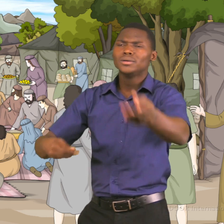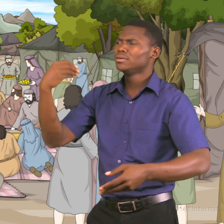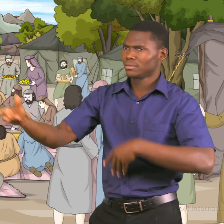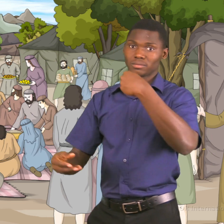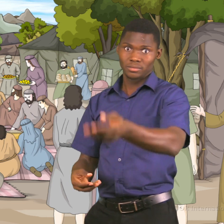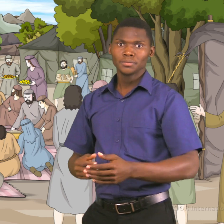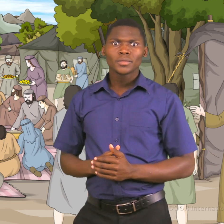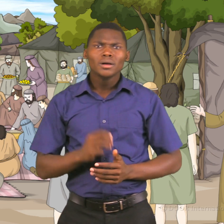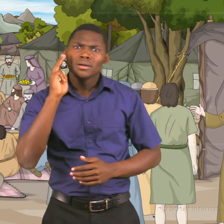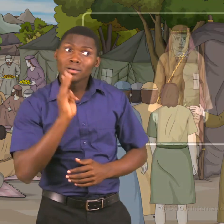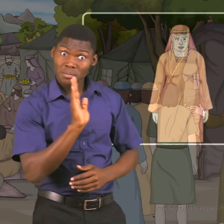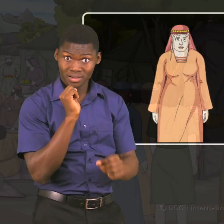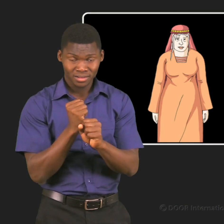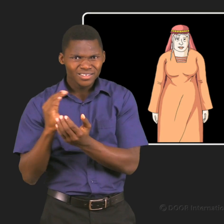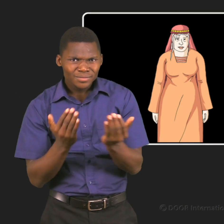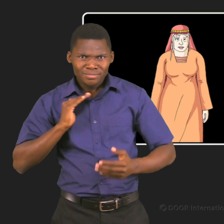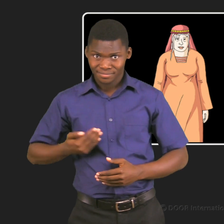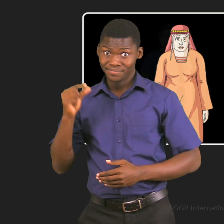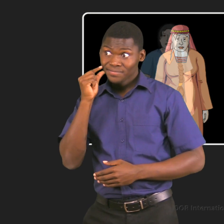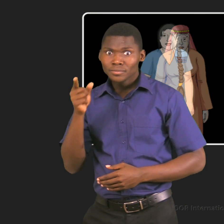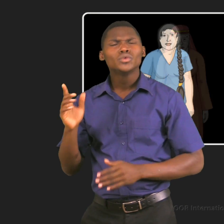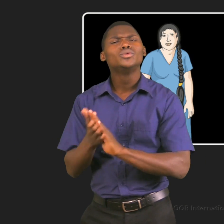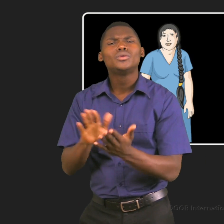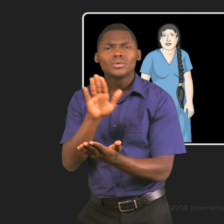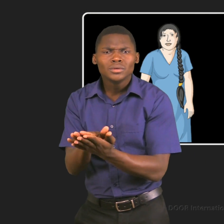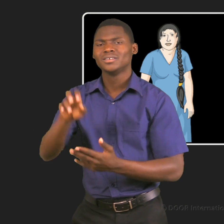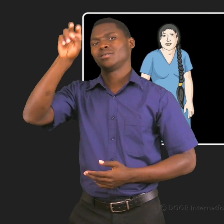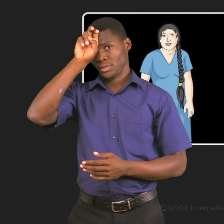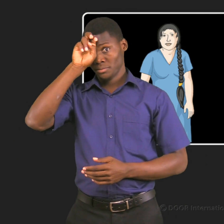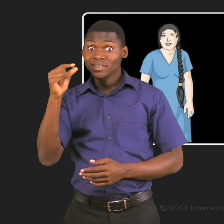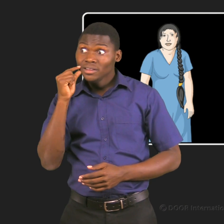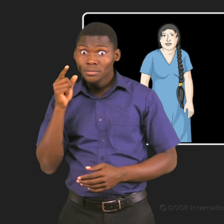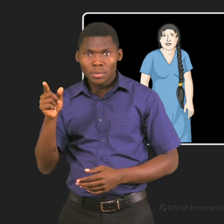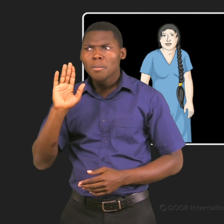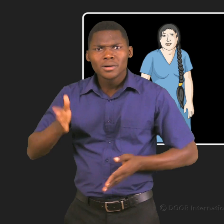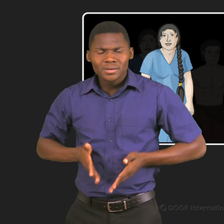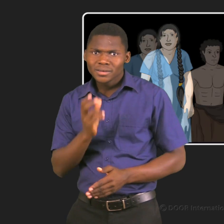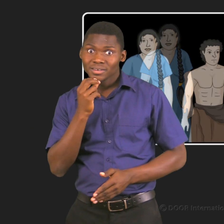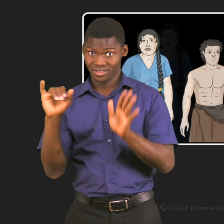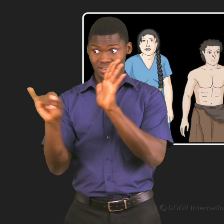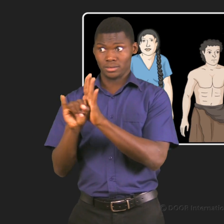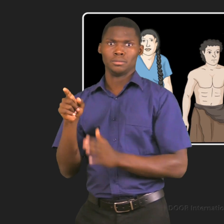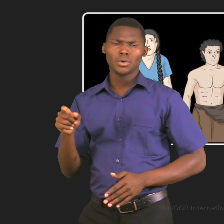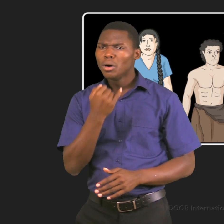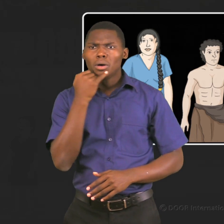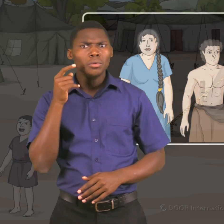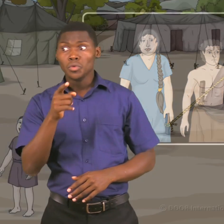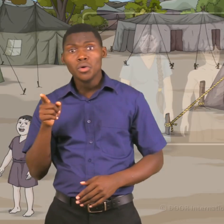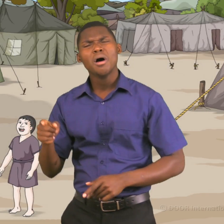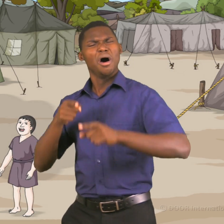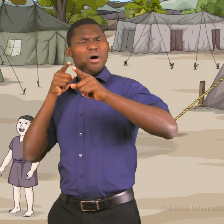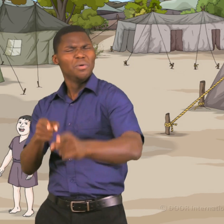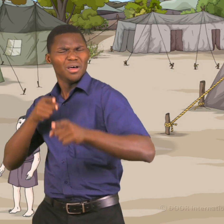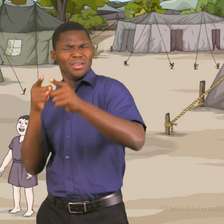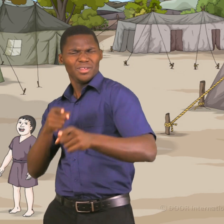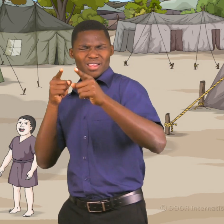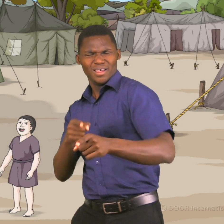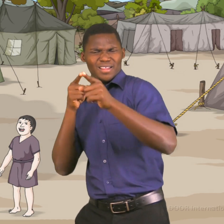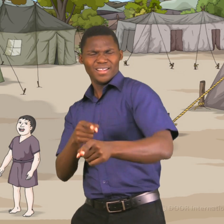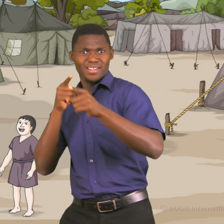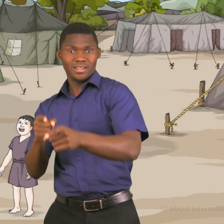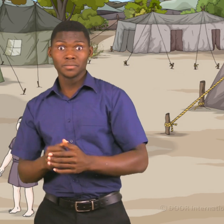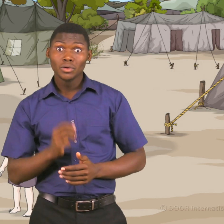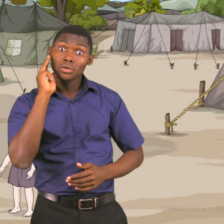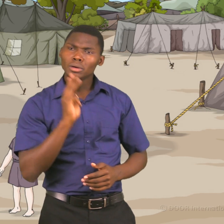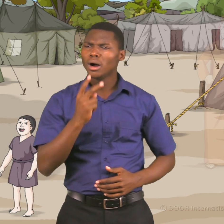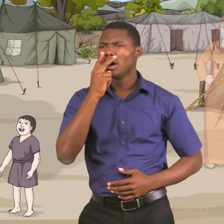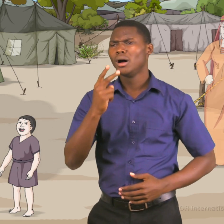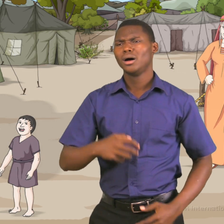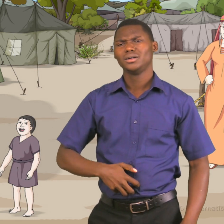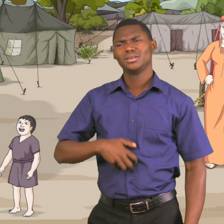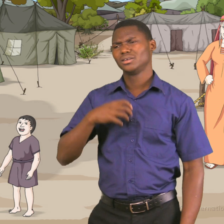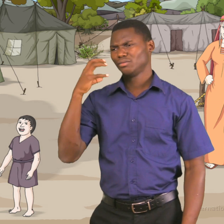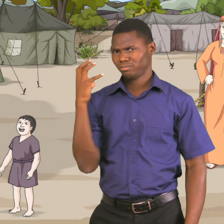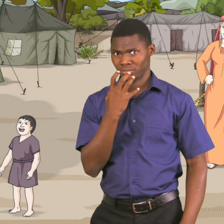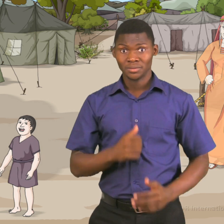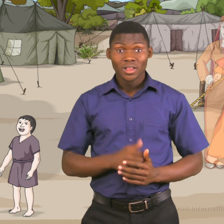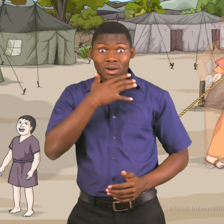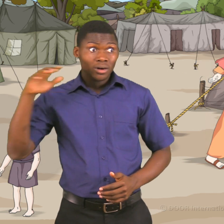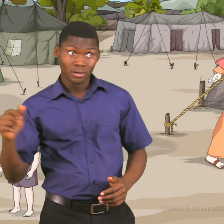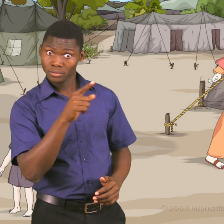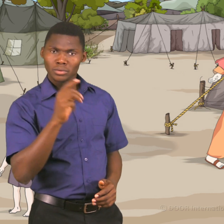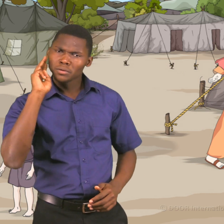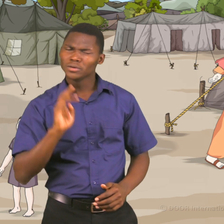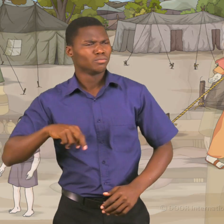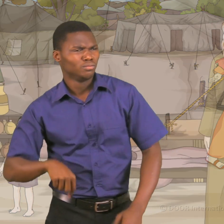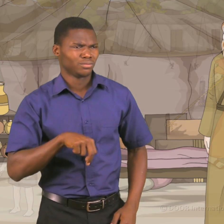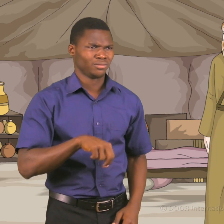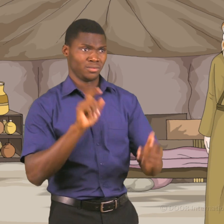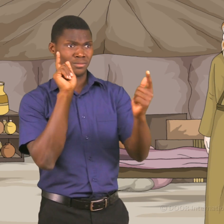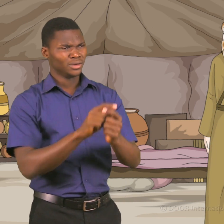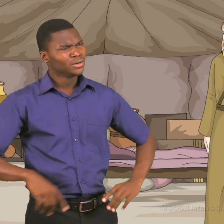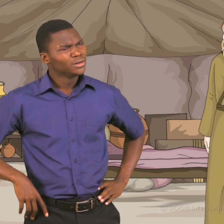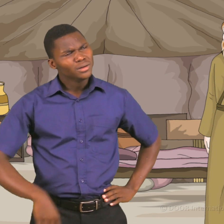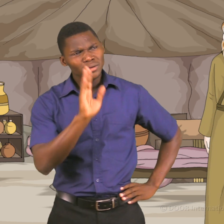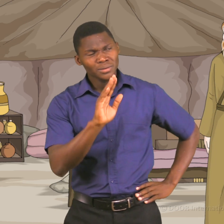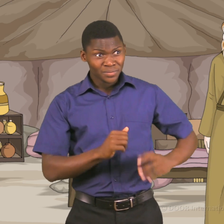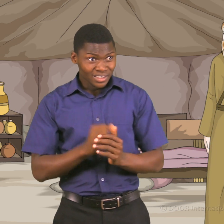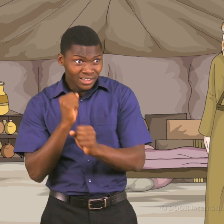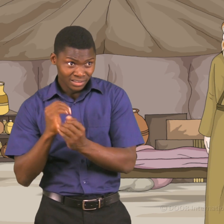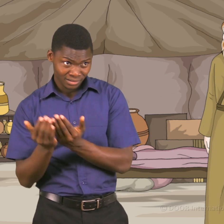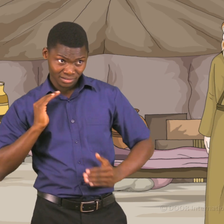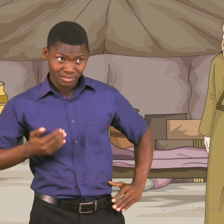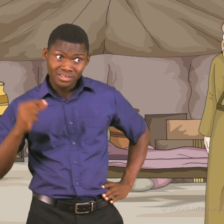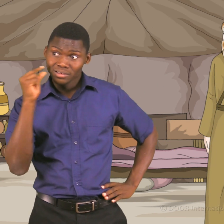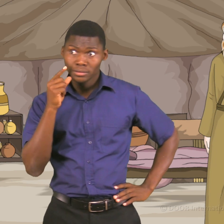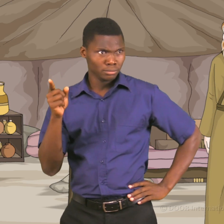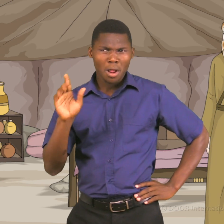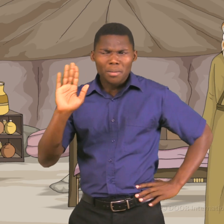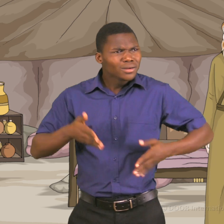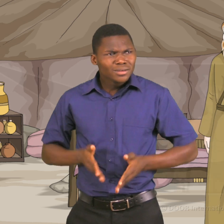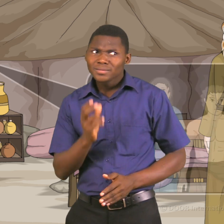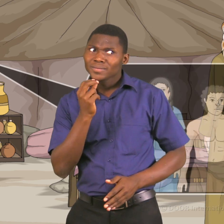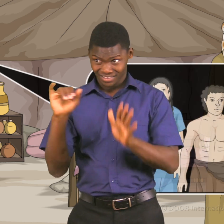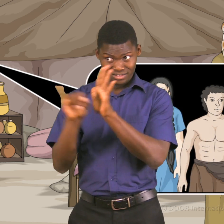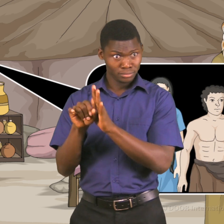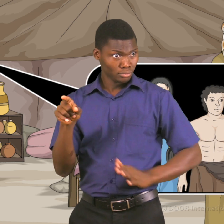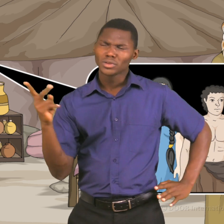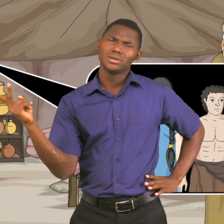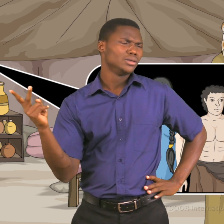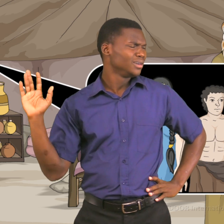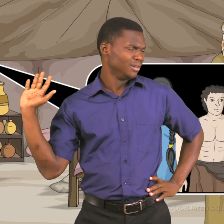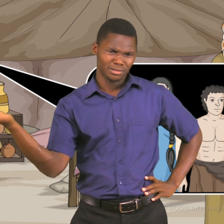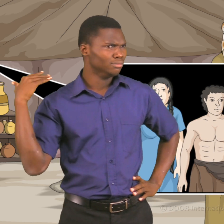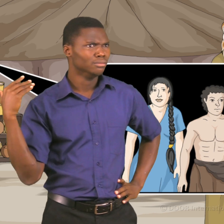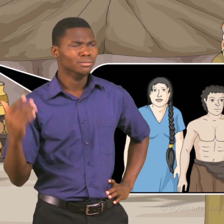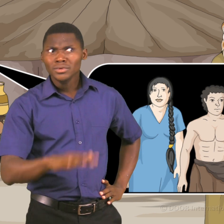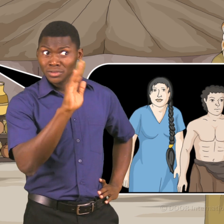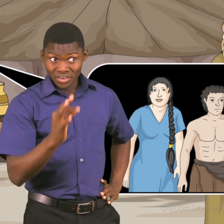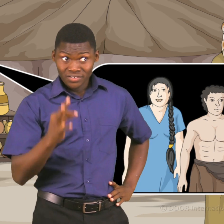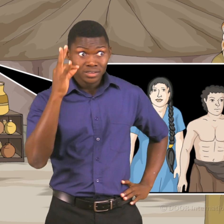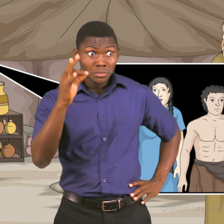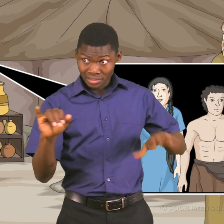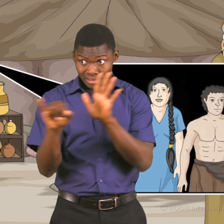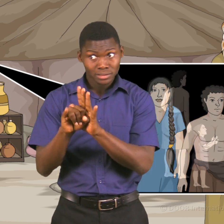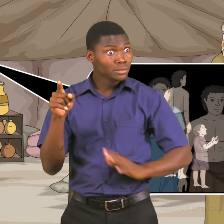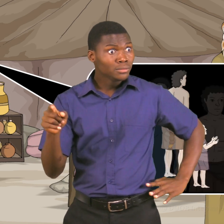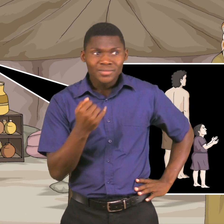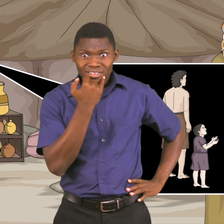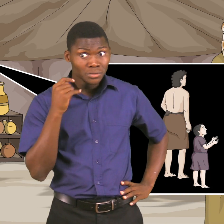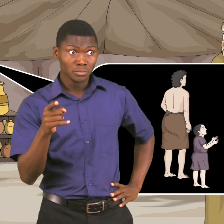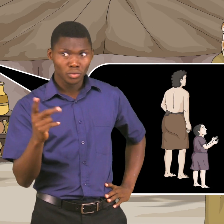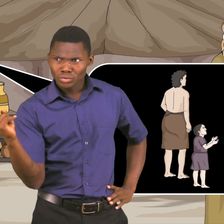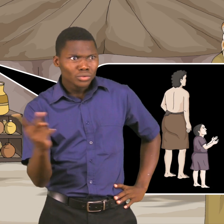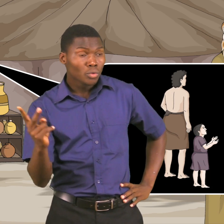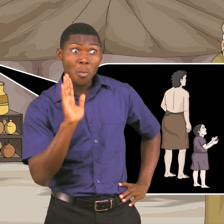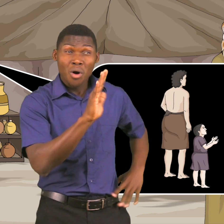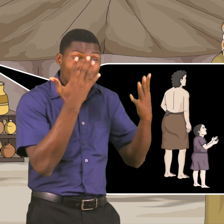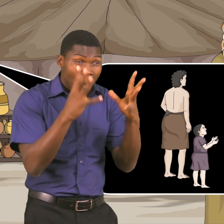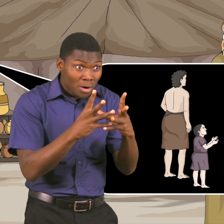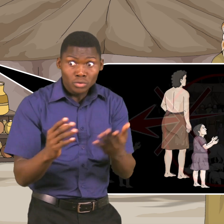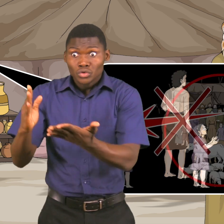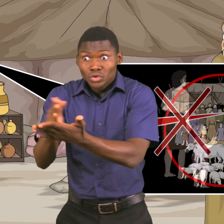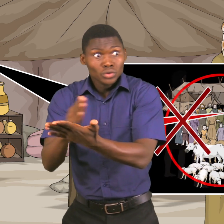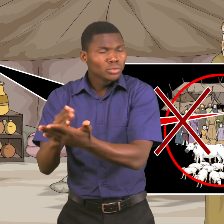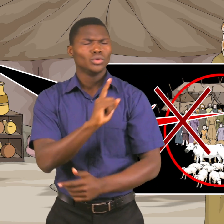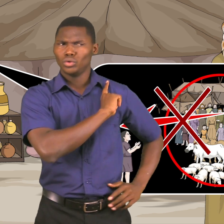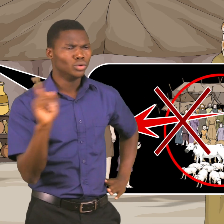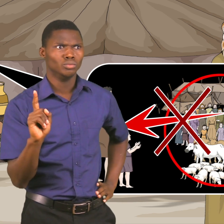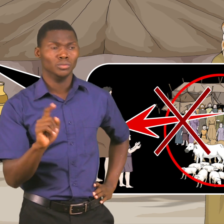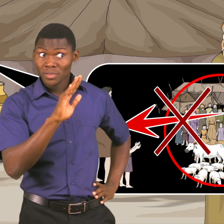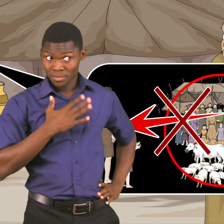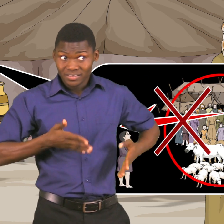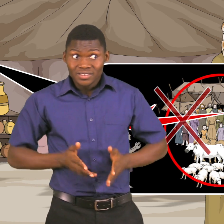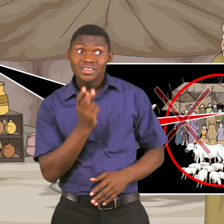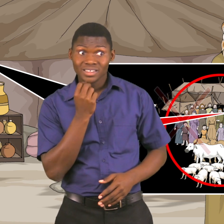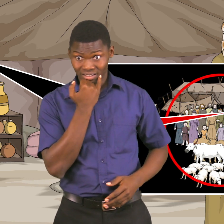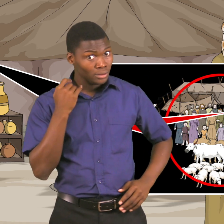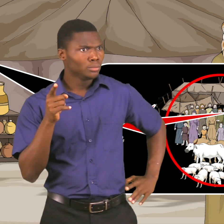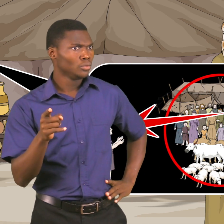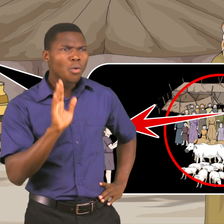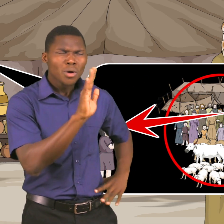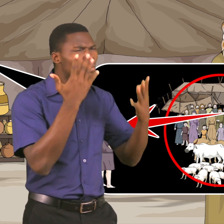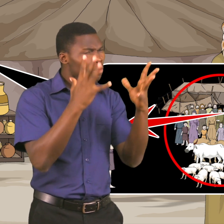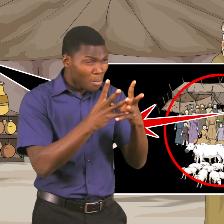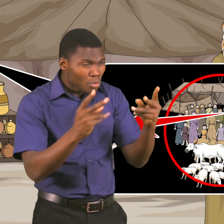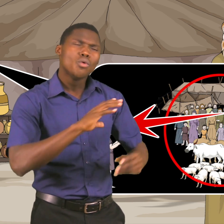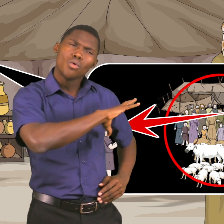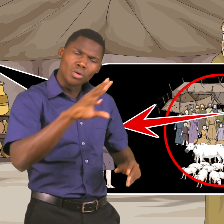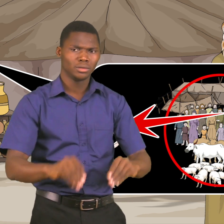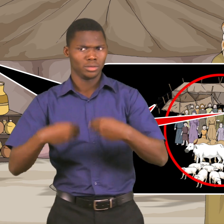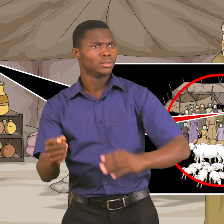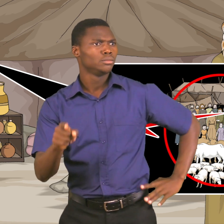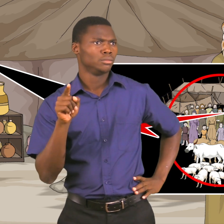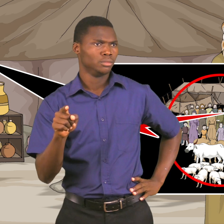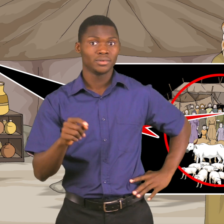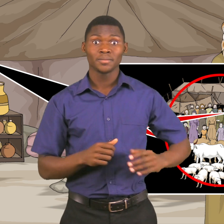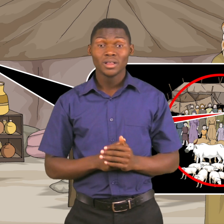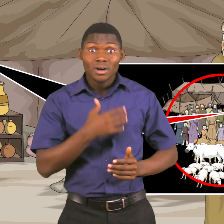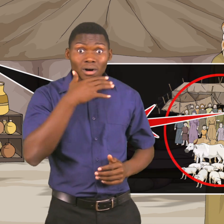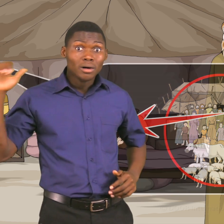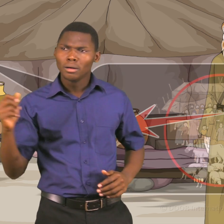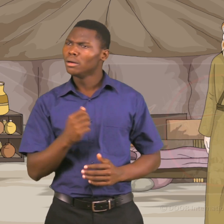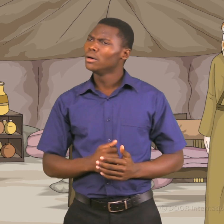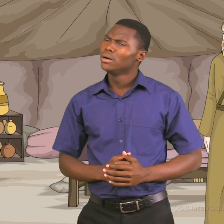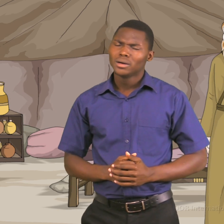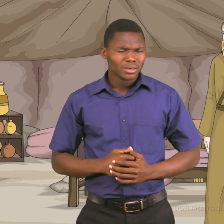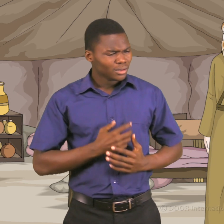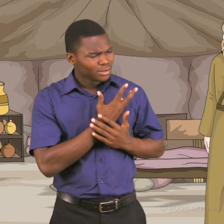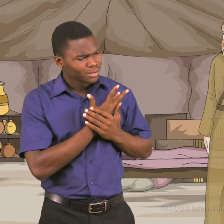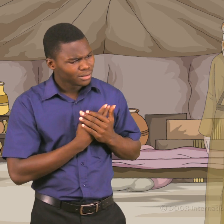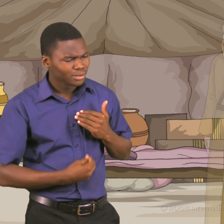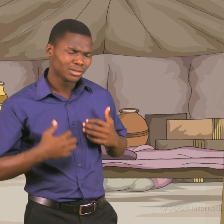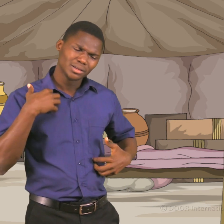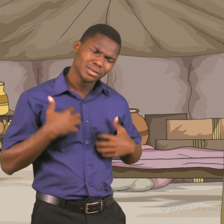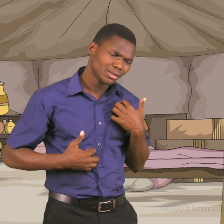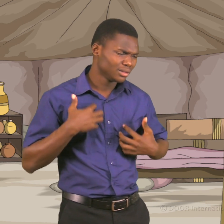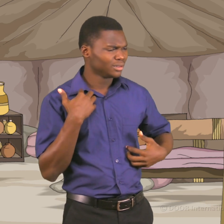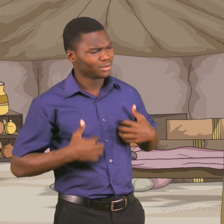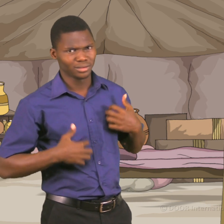But Sarah saw that the son whom Hagar the Egyptian had borne to Abraham was mocking her son, and she said to Abraham, “Expel the slave woman and her son, for the slave woman’s son will never share in the inheritance with my son Isaac!”